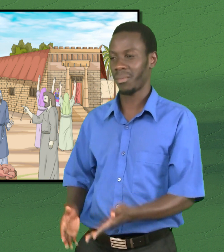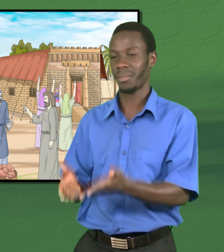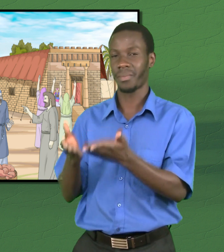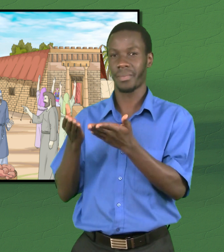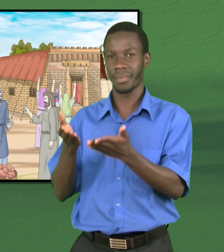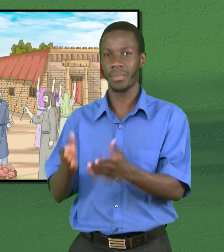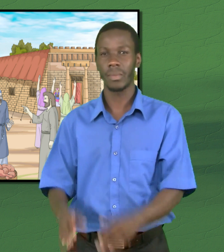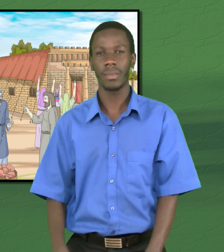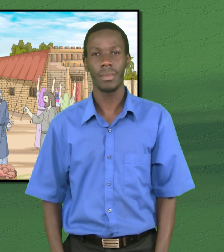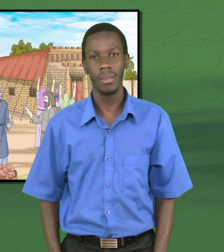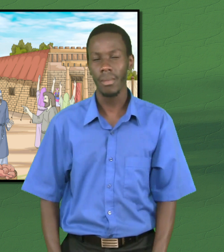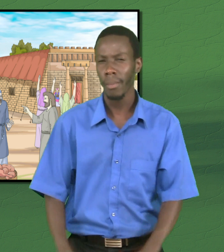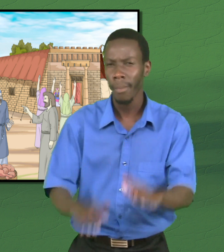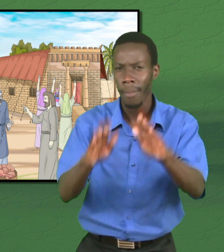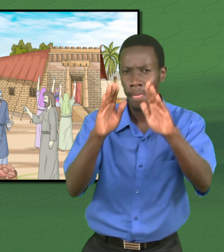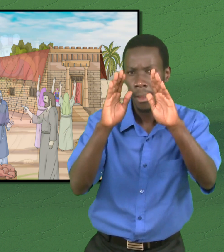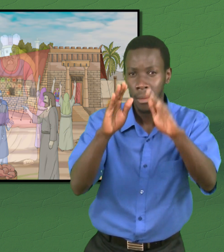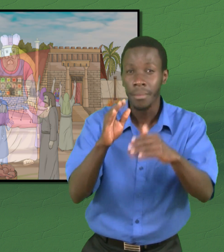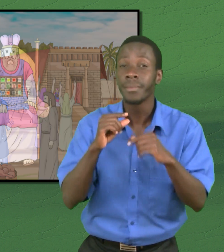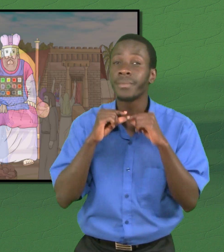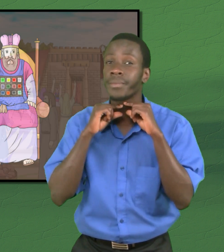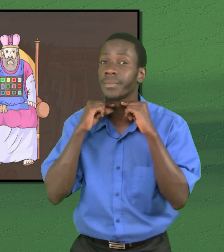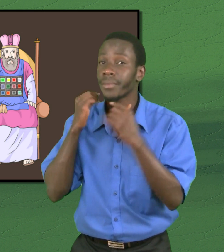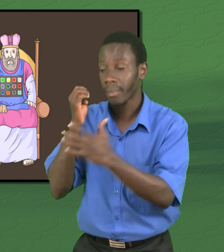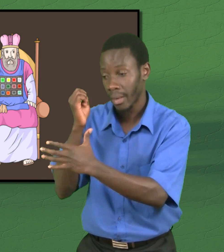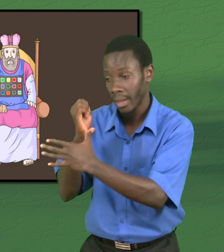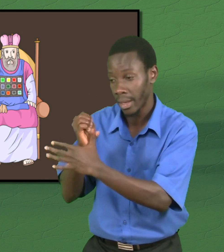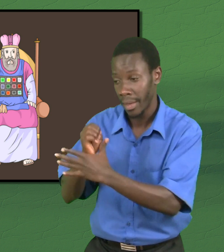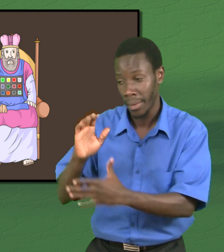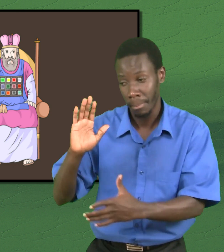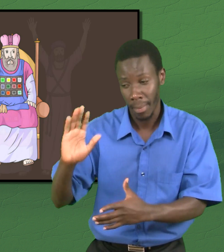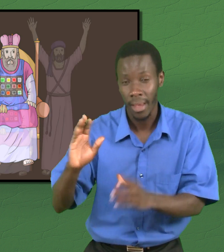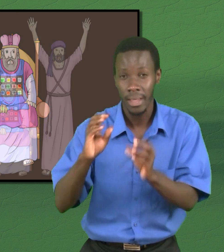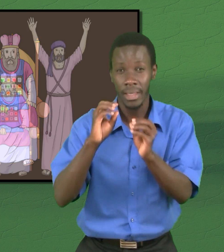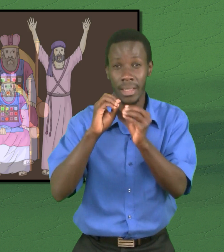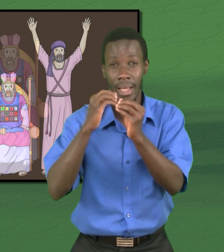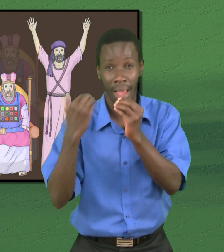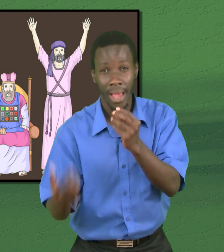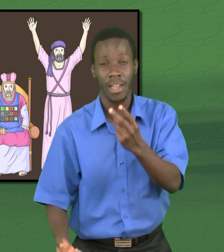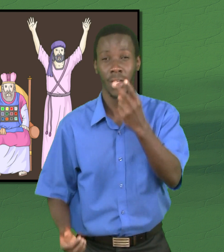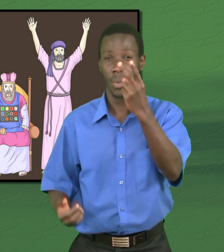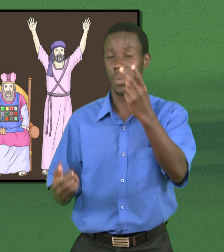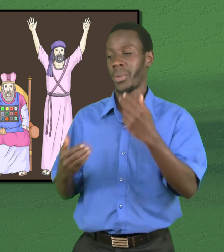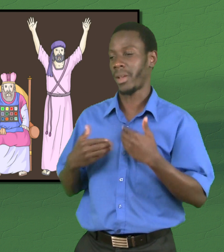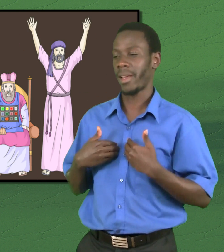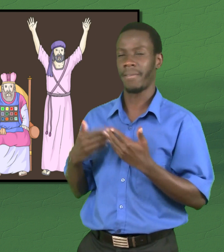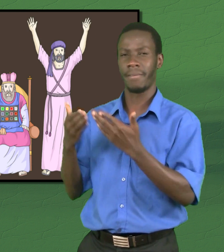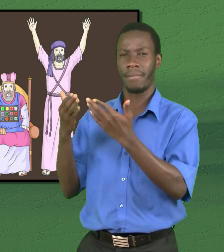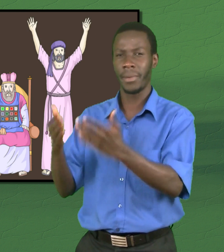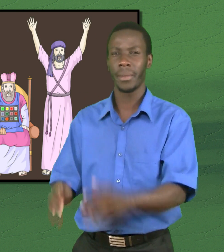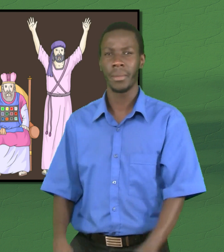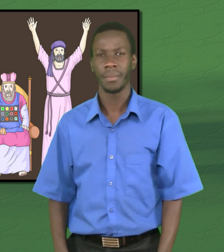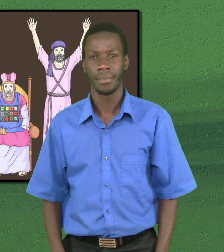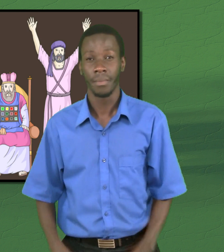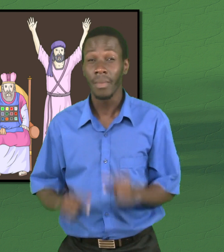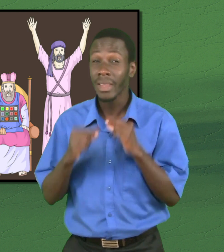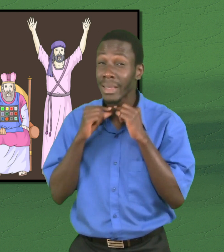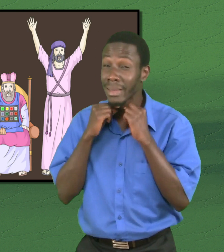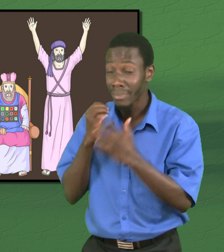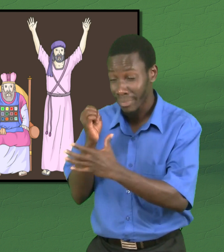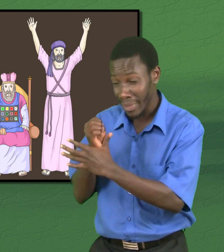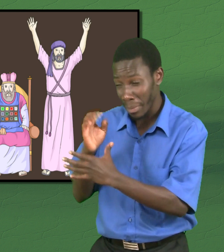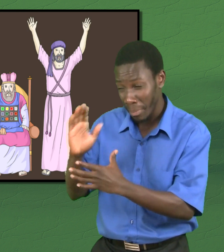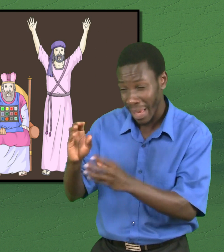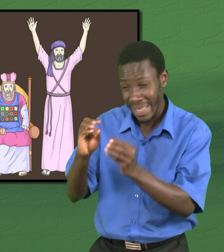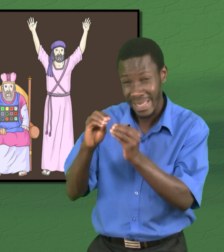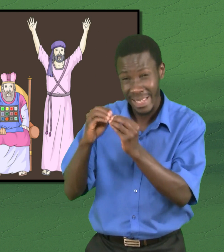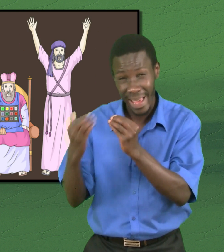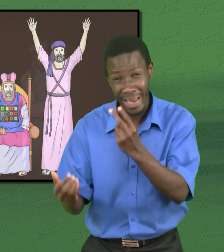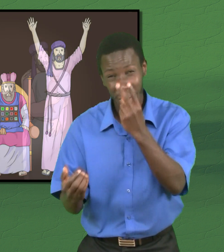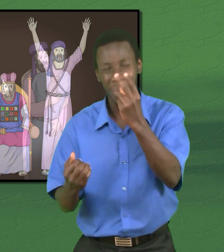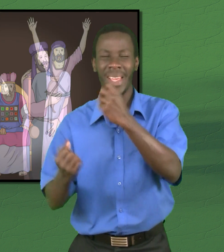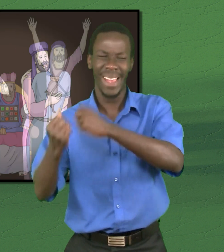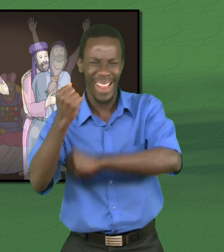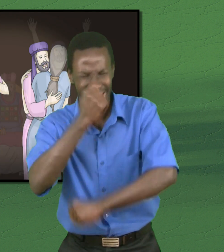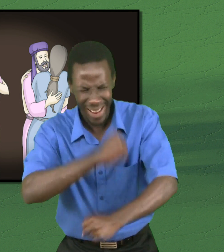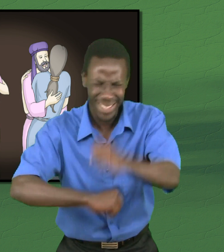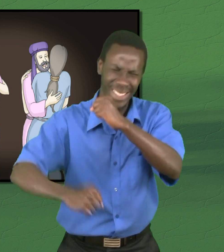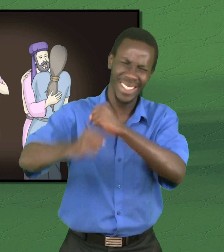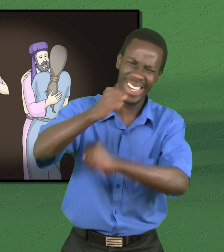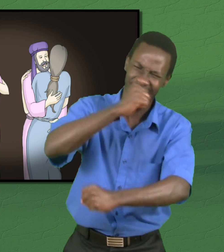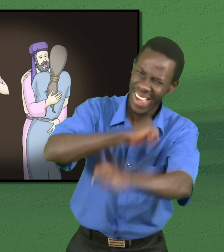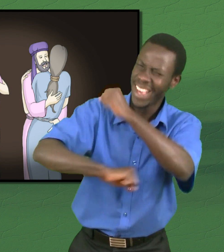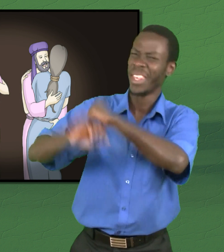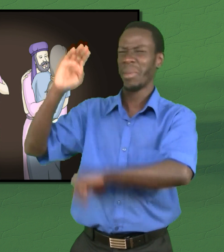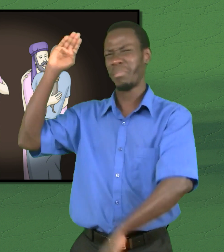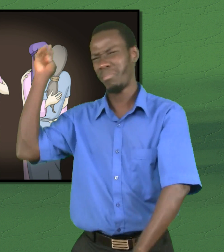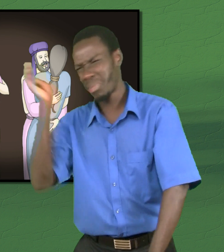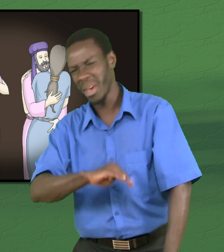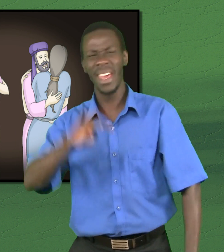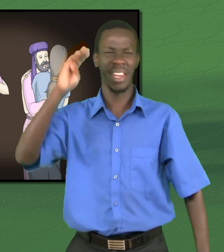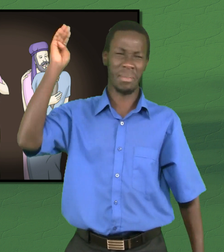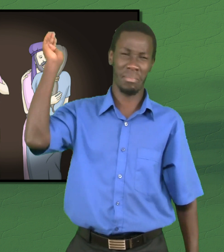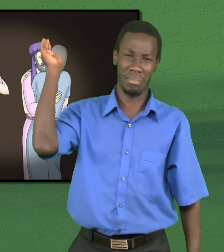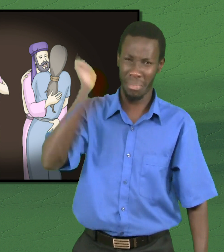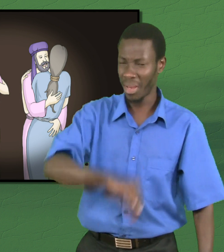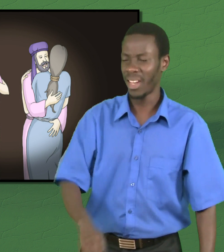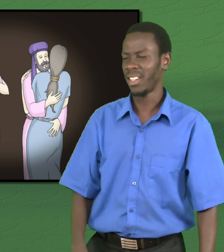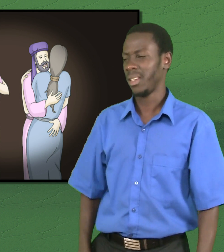Now the sons of Eli were wicked men;